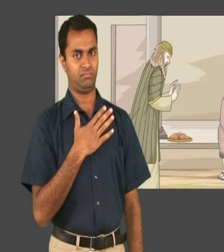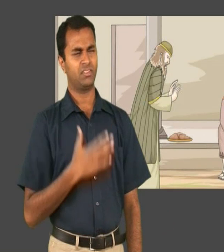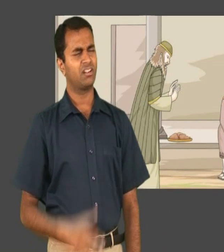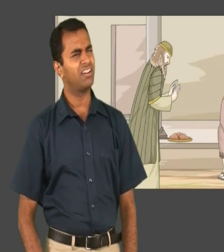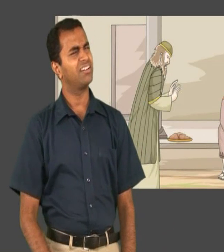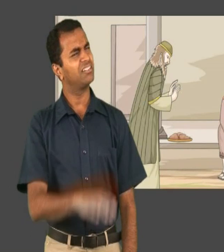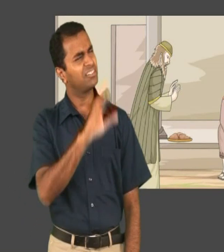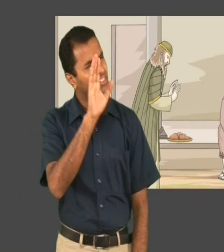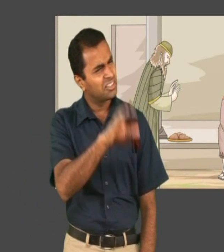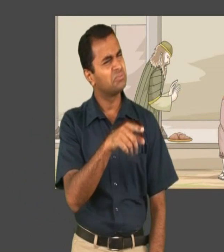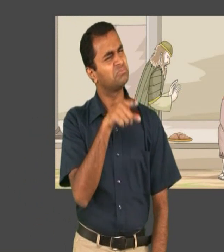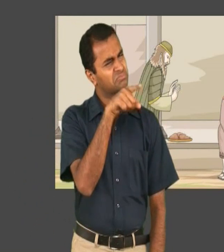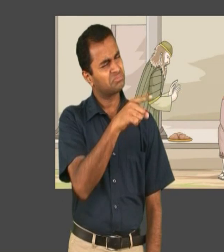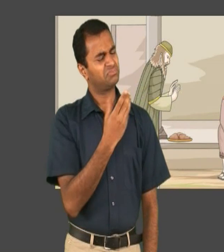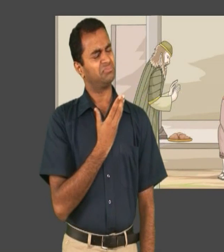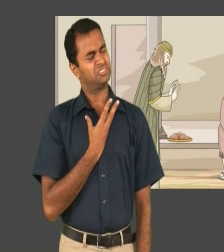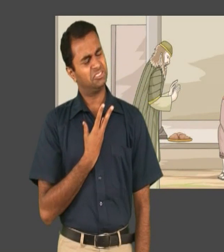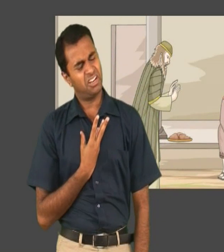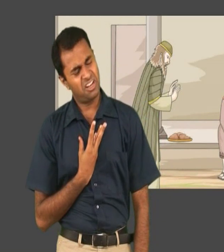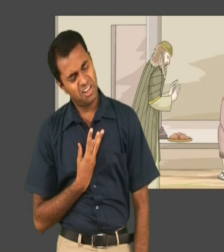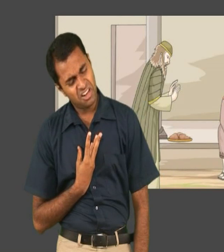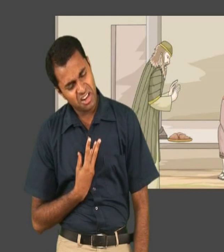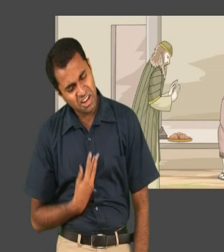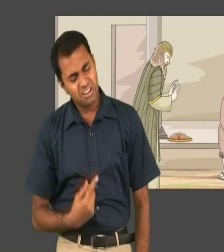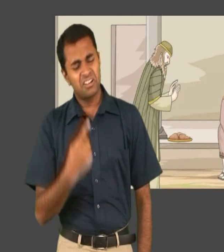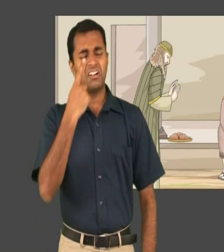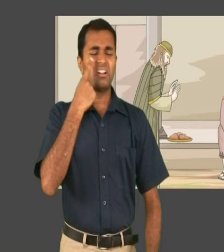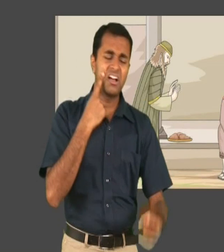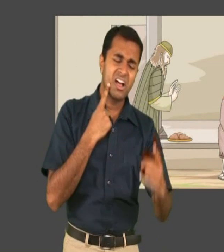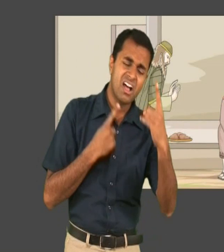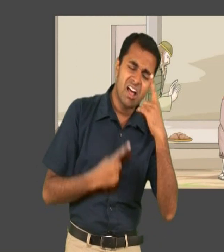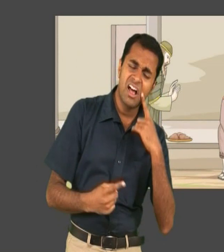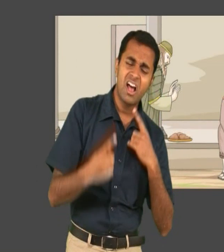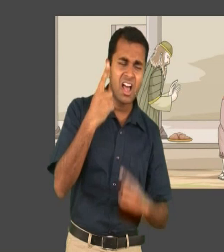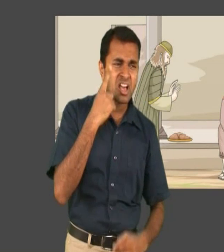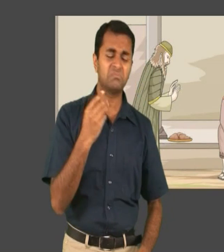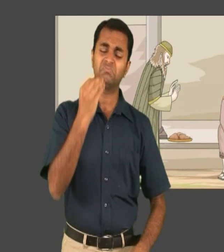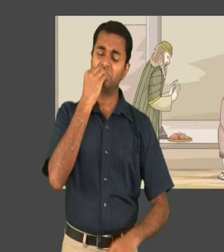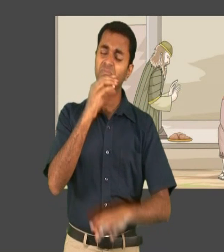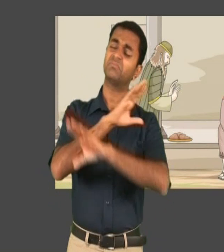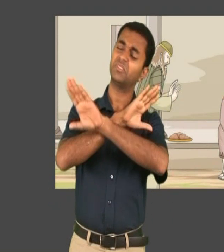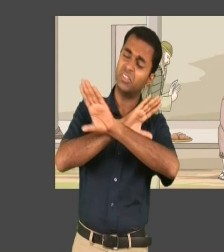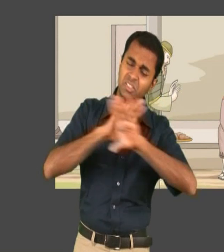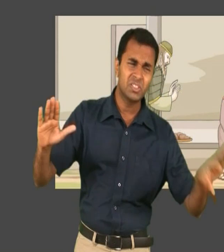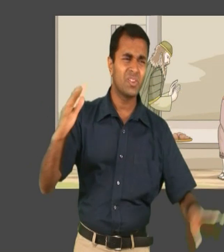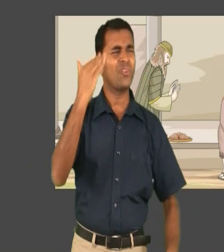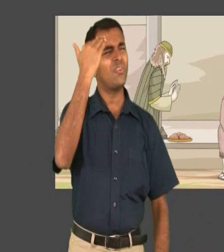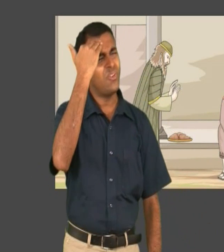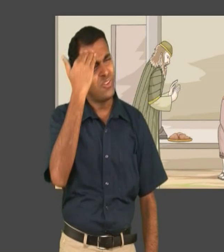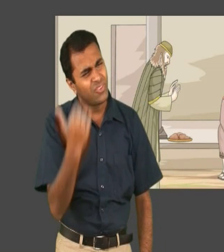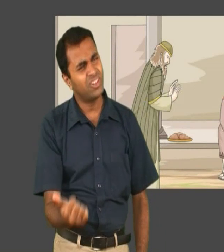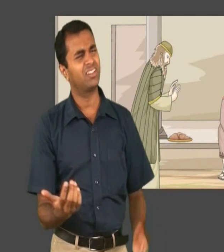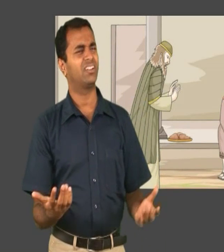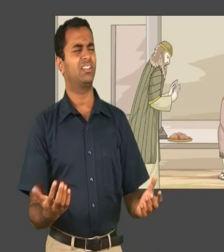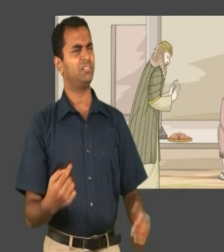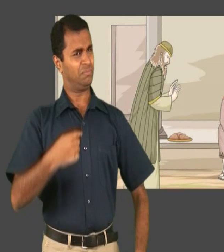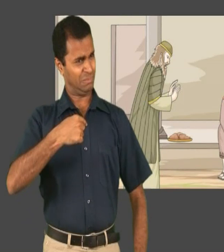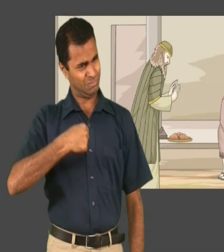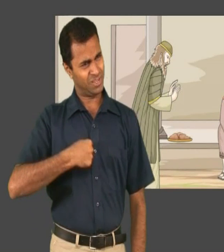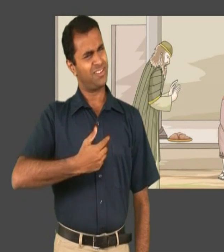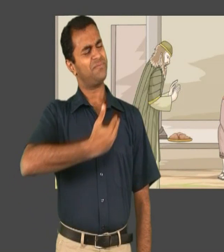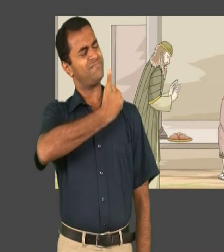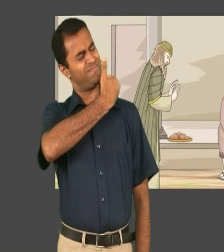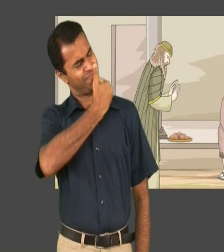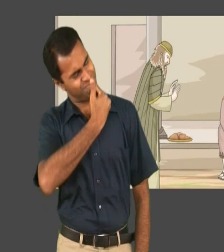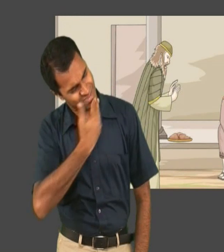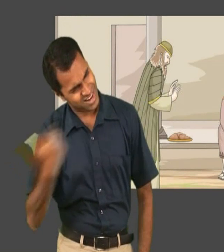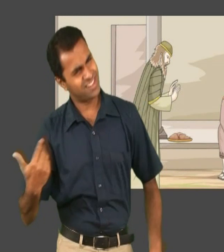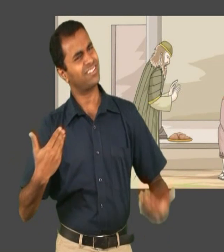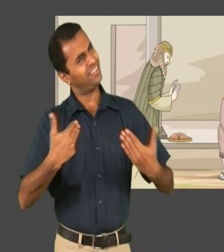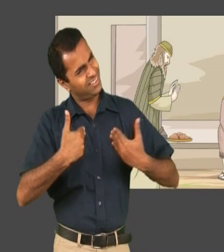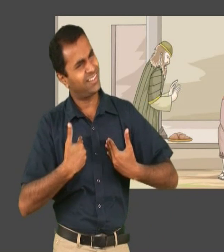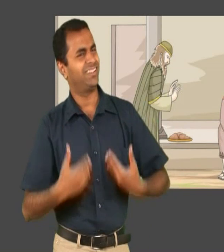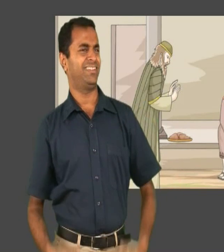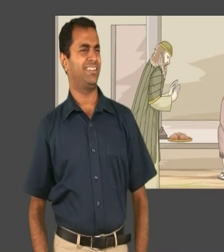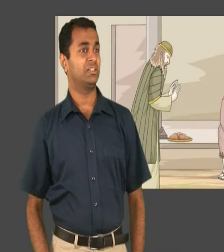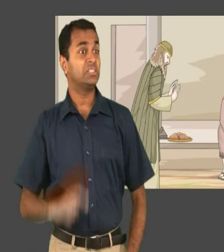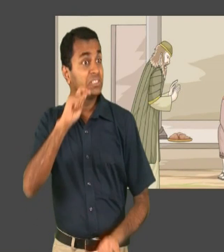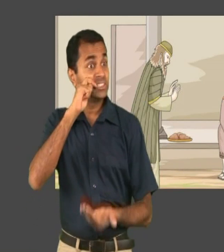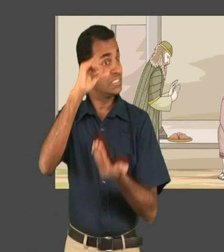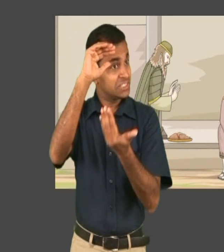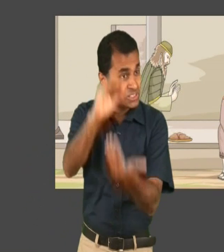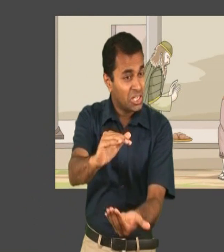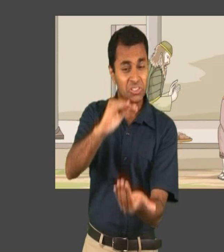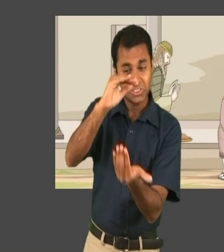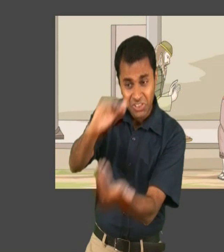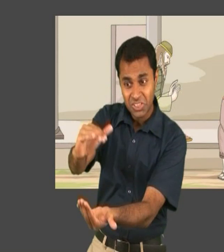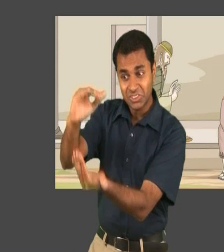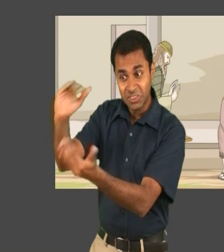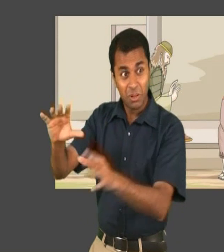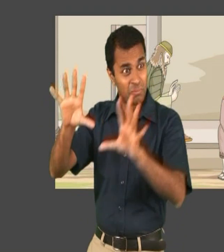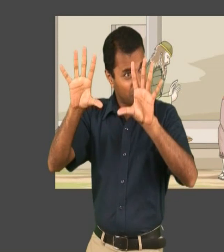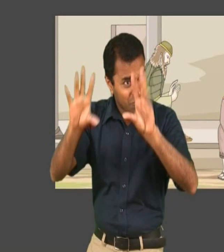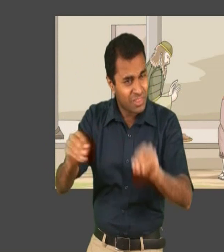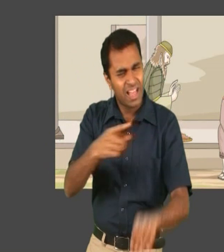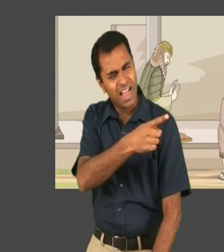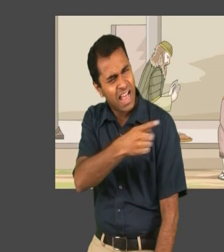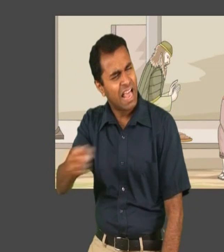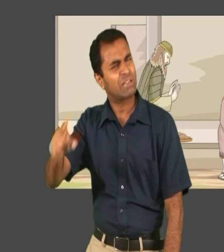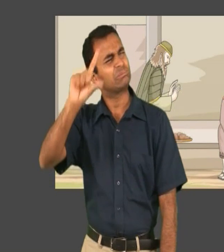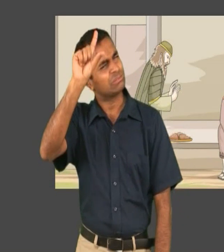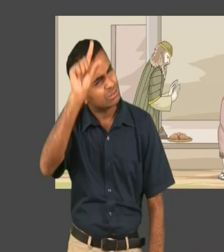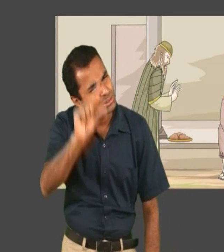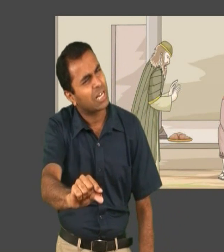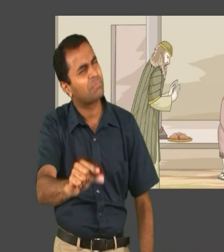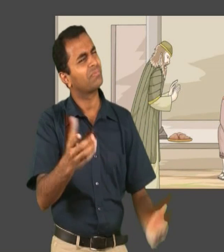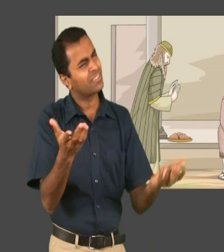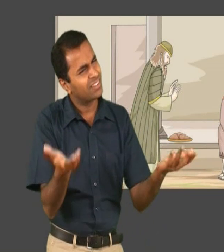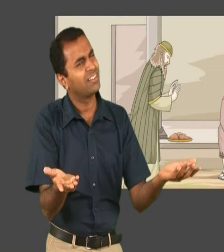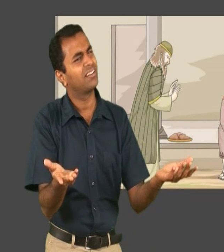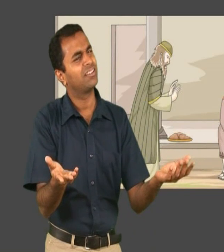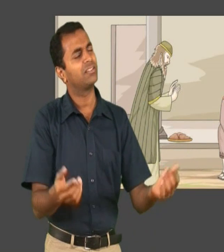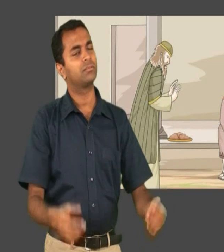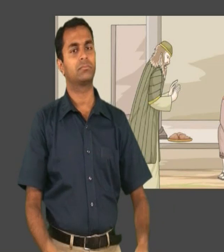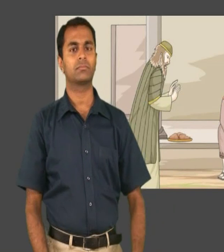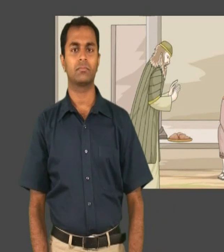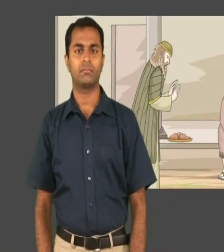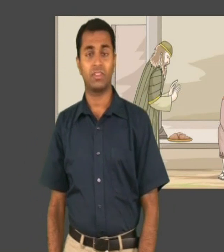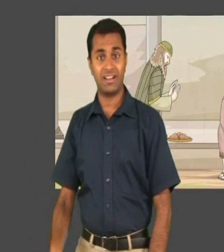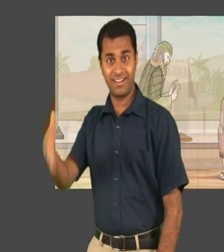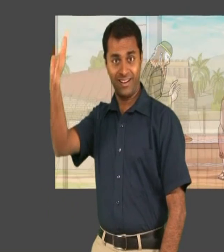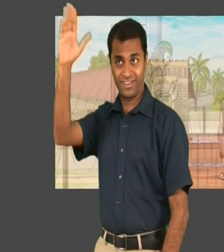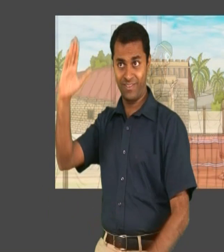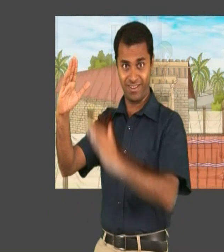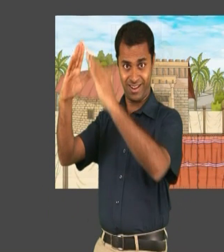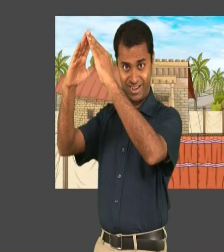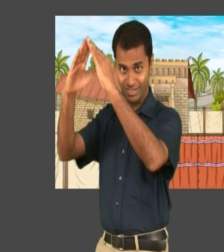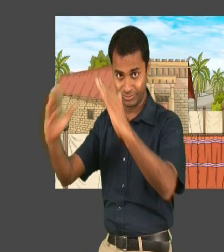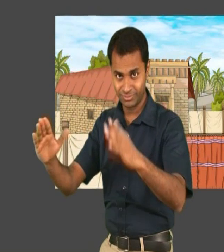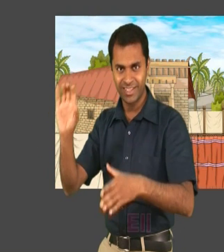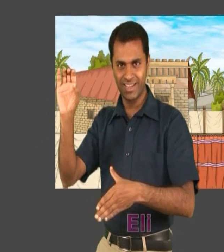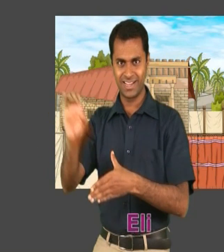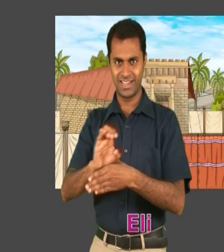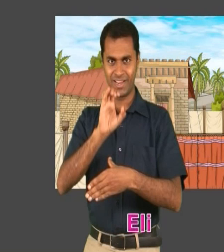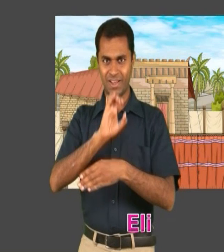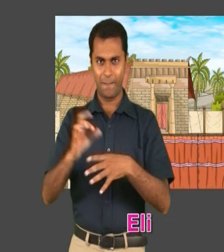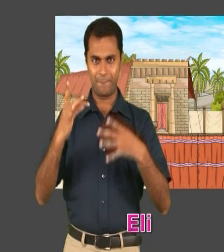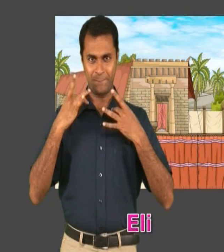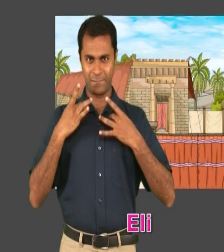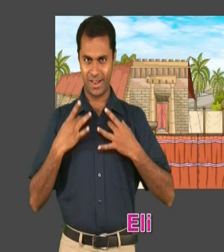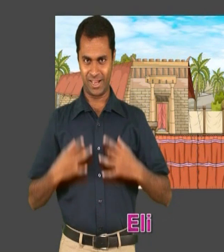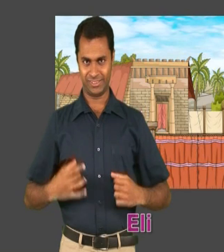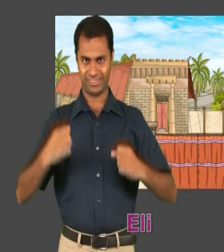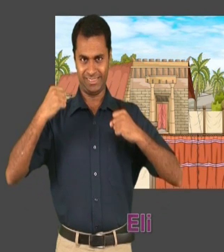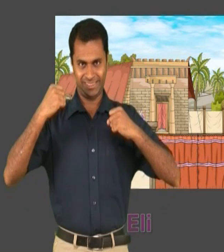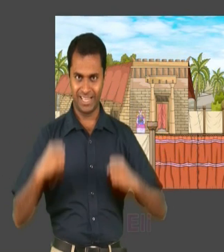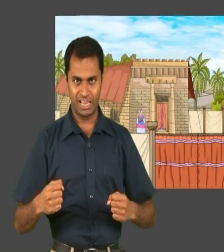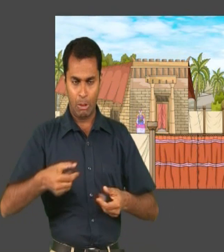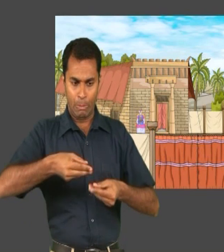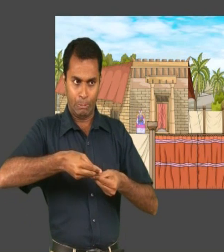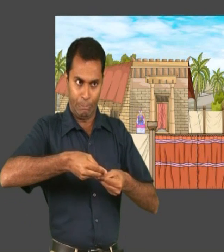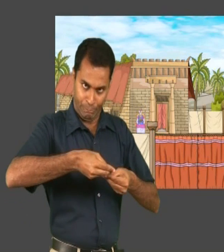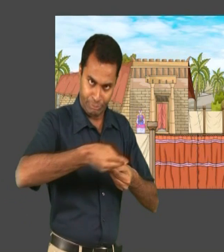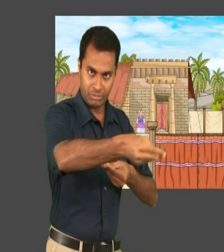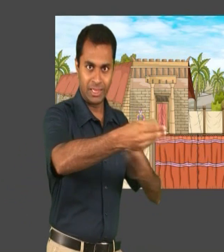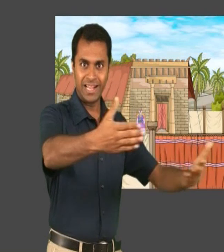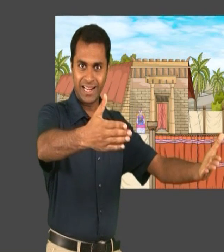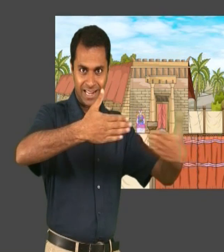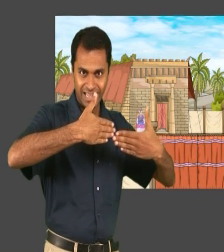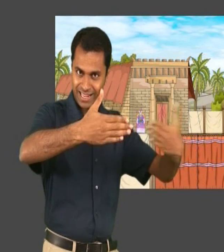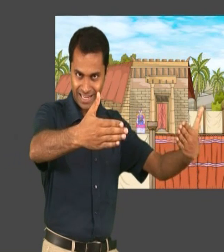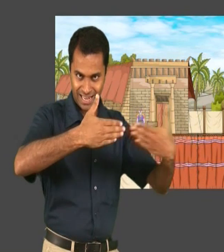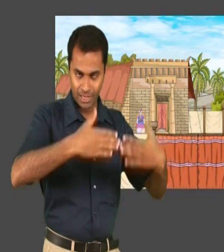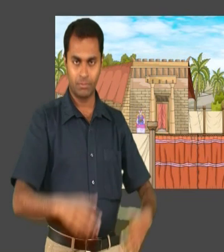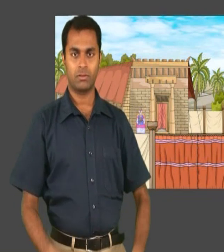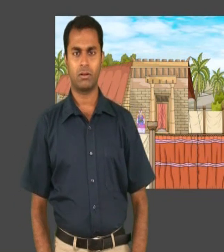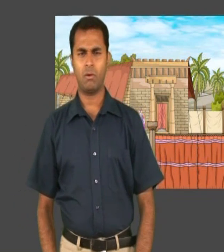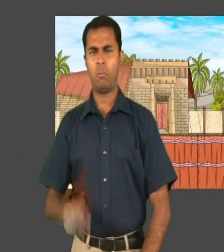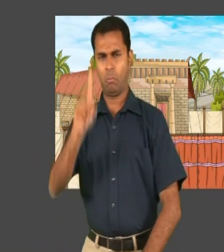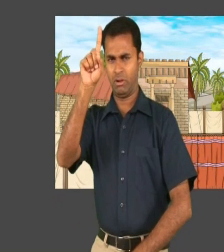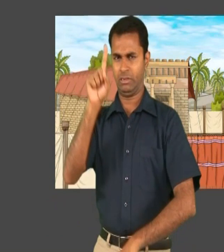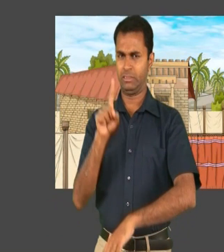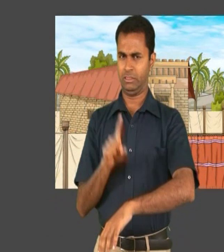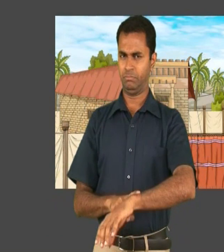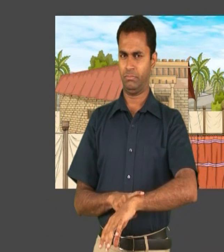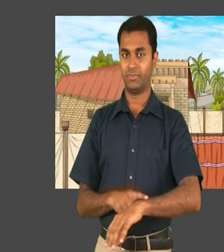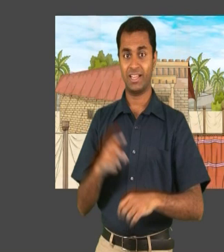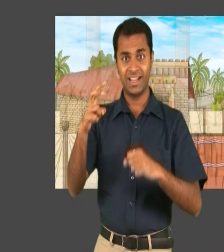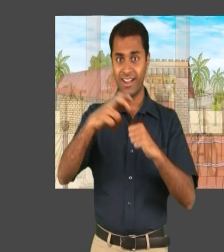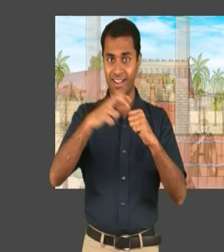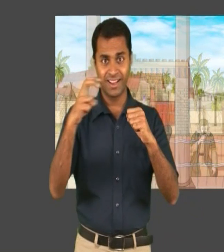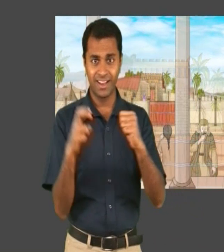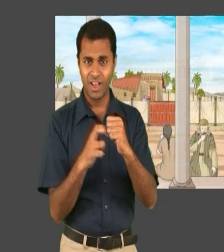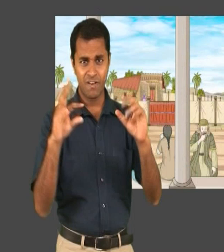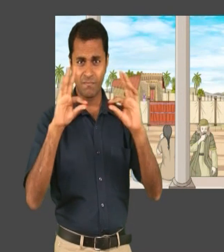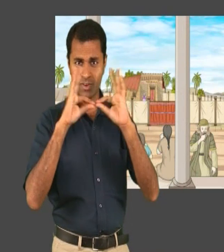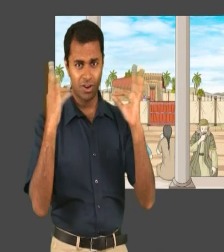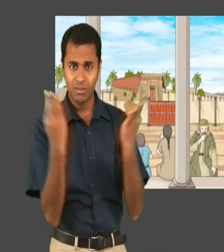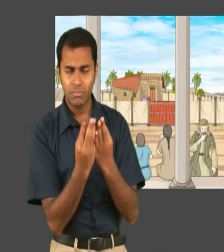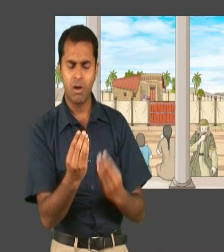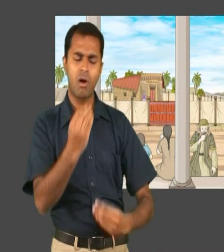Am I not better to you than ten sons?” So after they had finished eating and drinking in Shiloh, Hannah stood up.